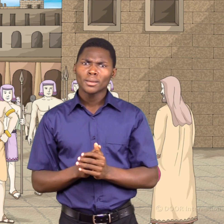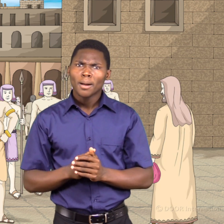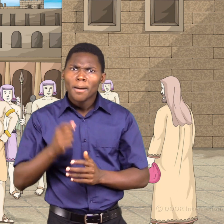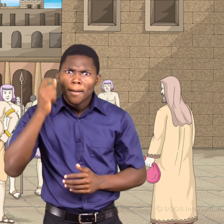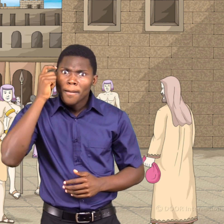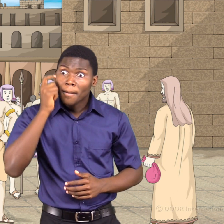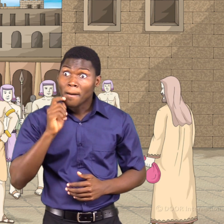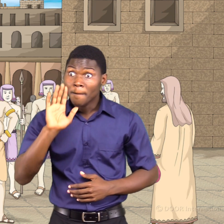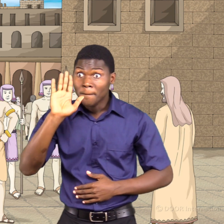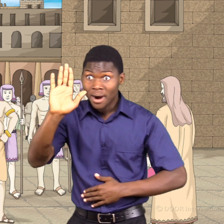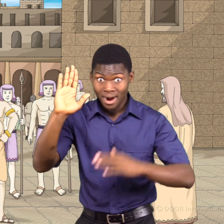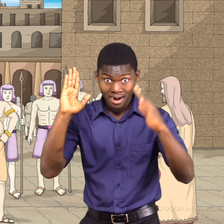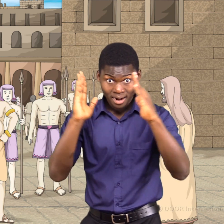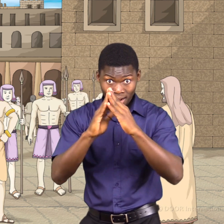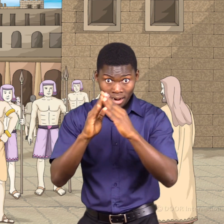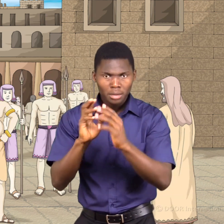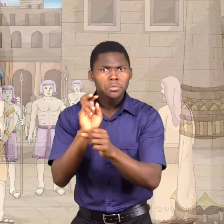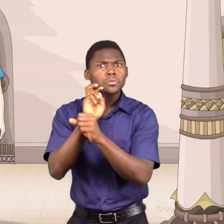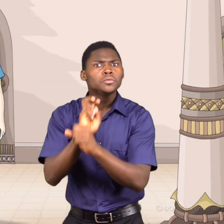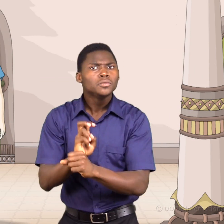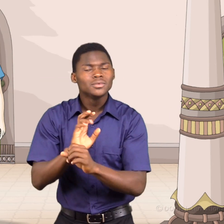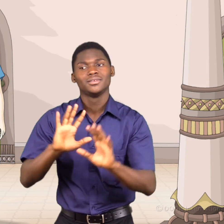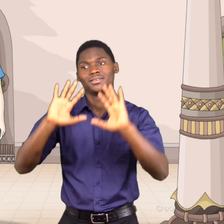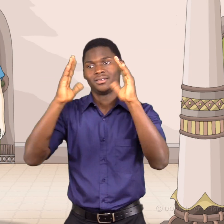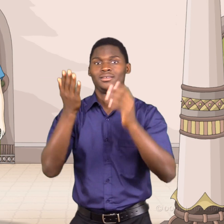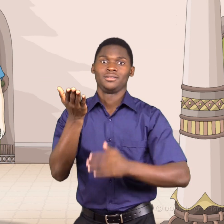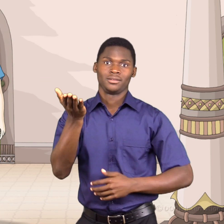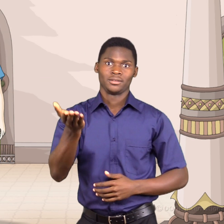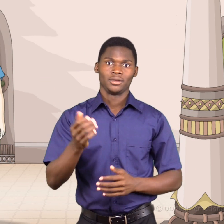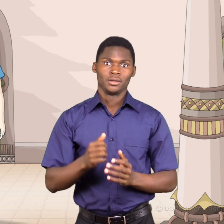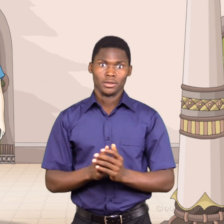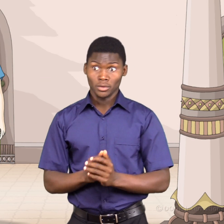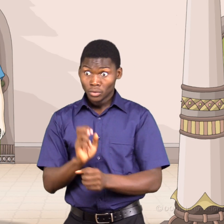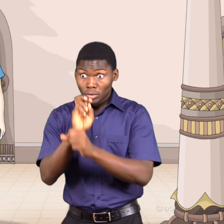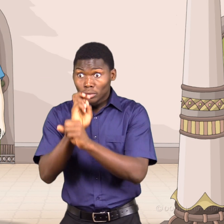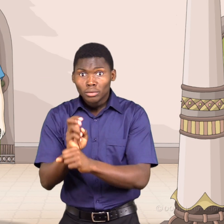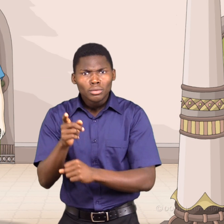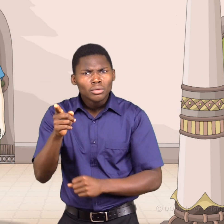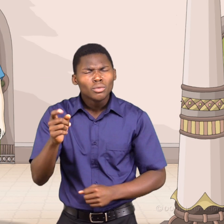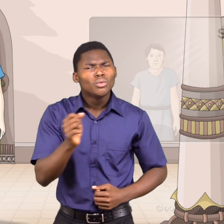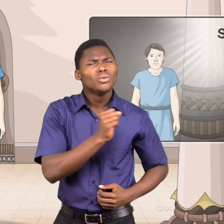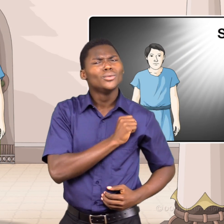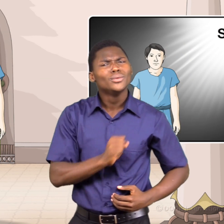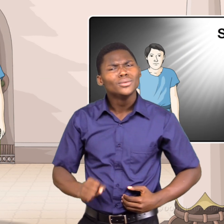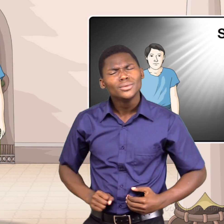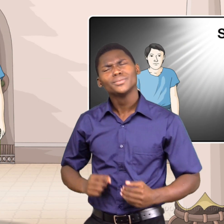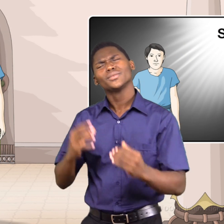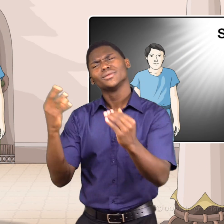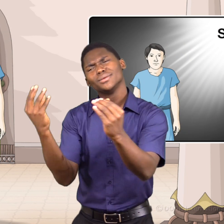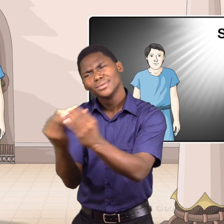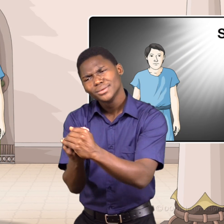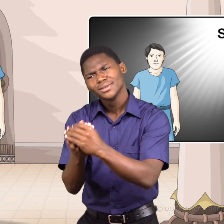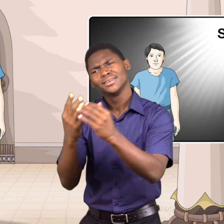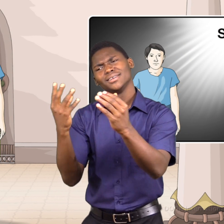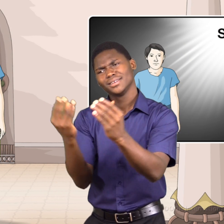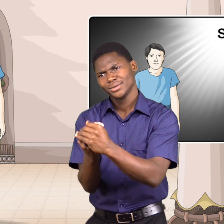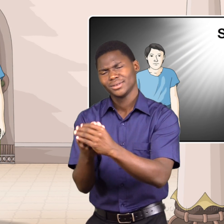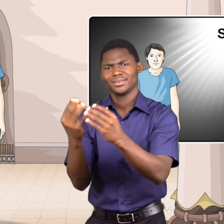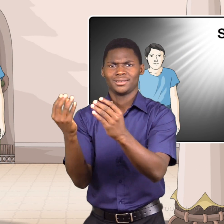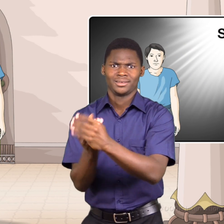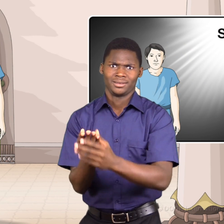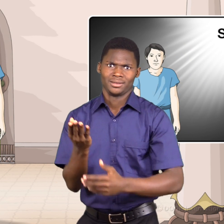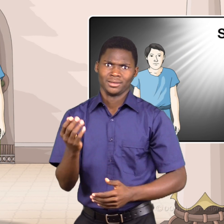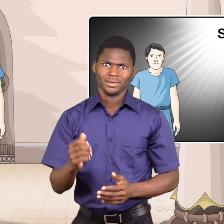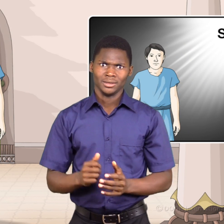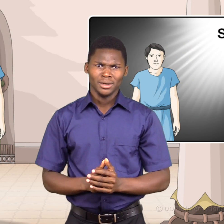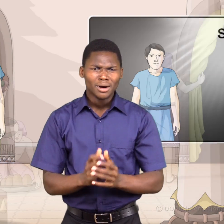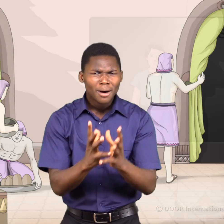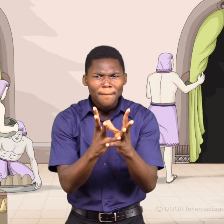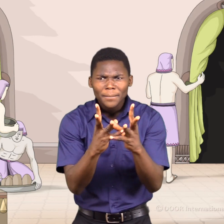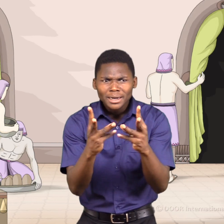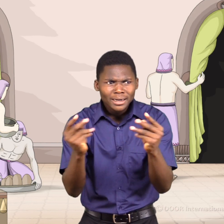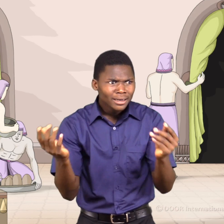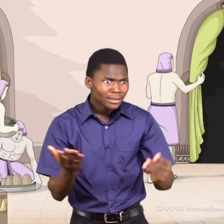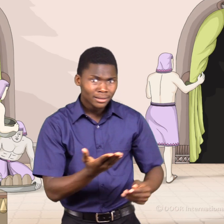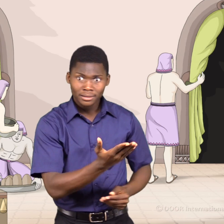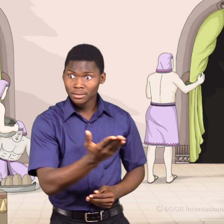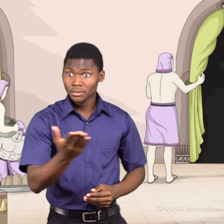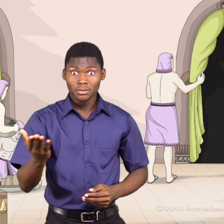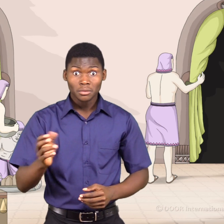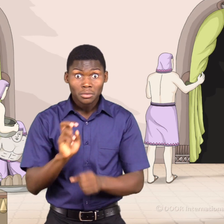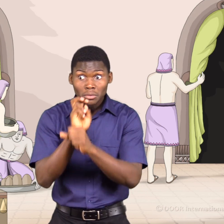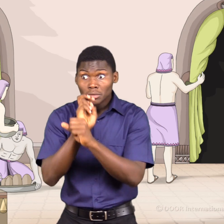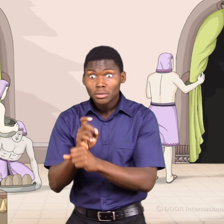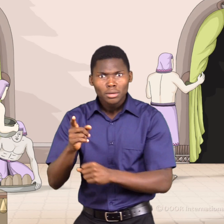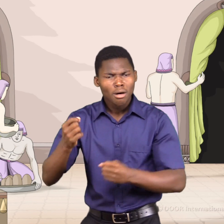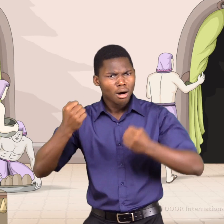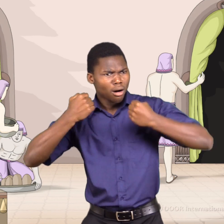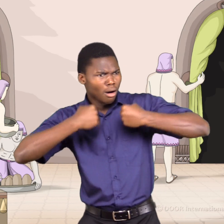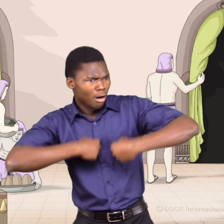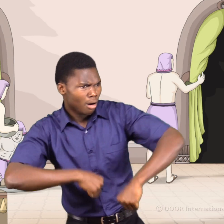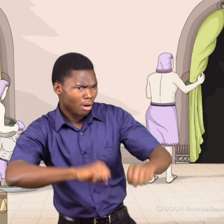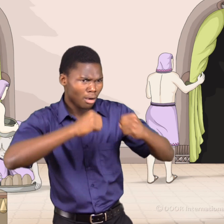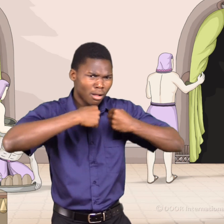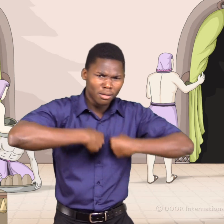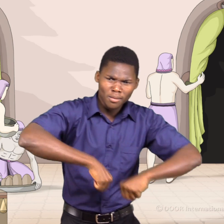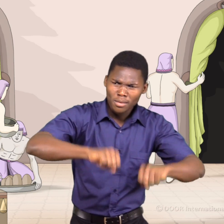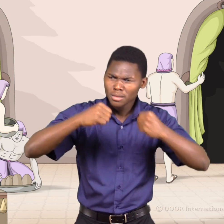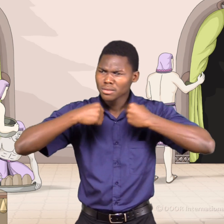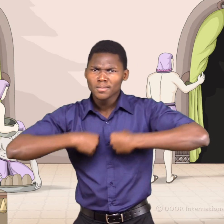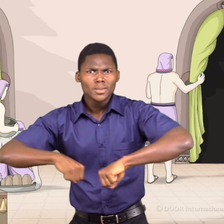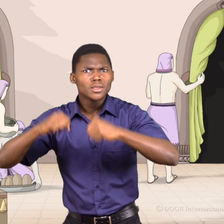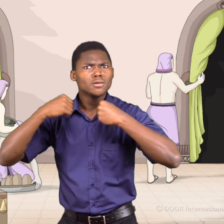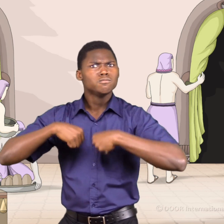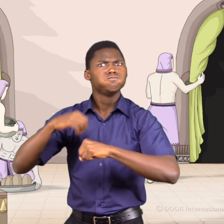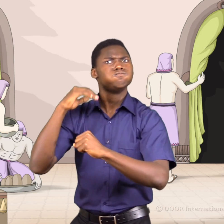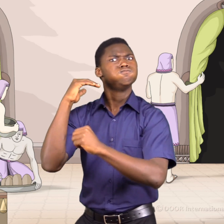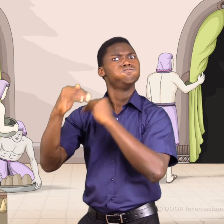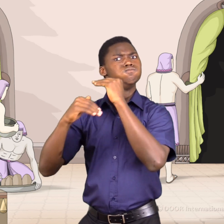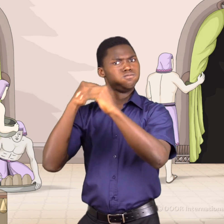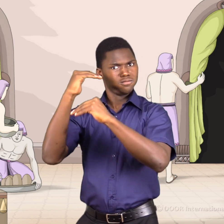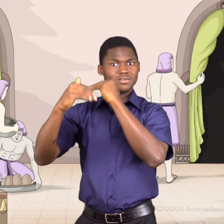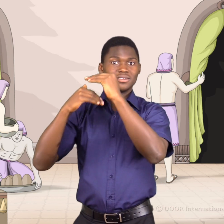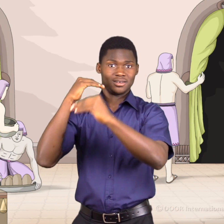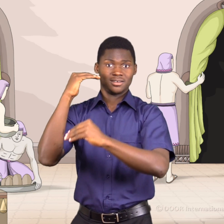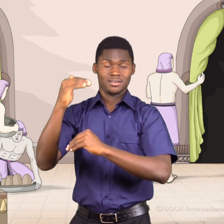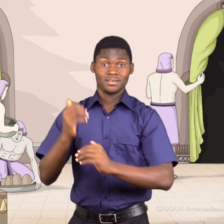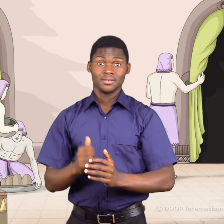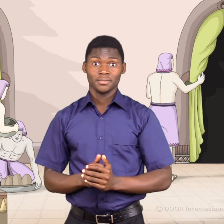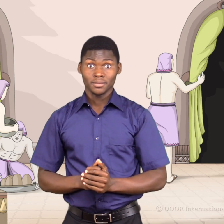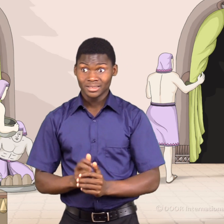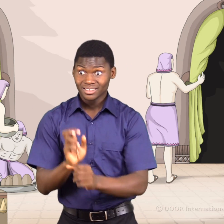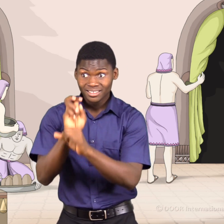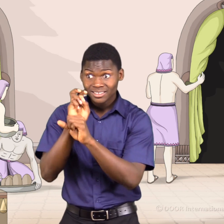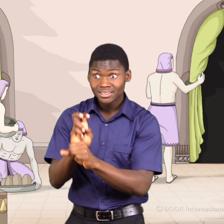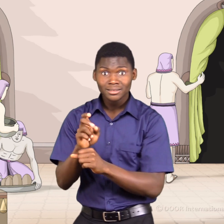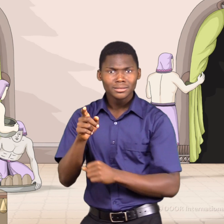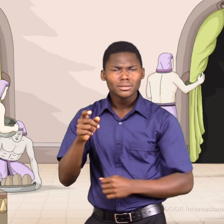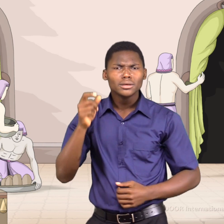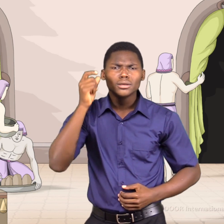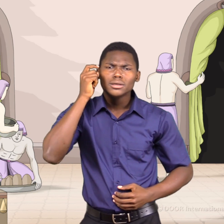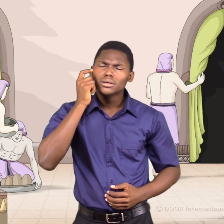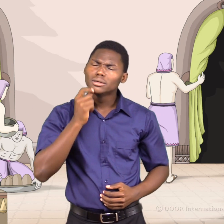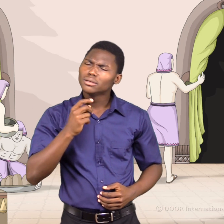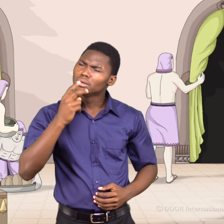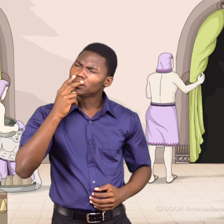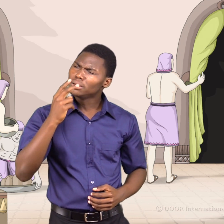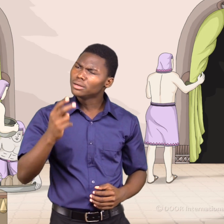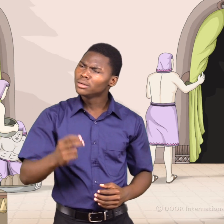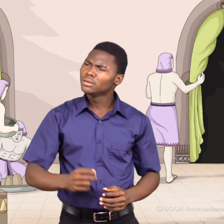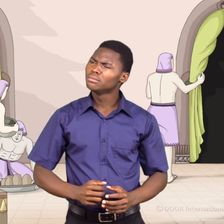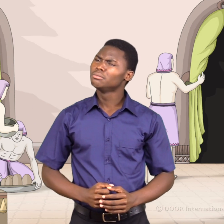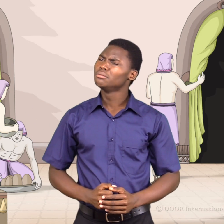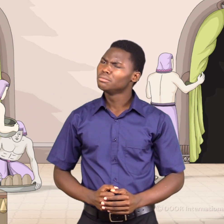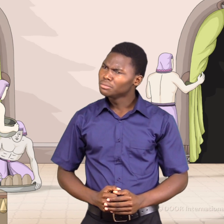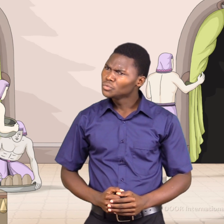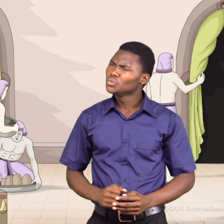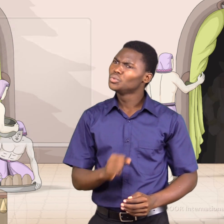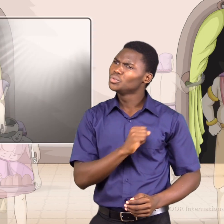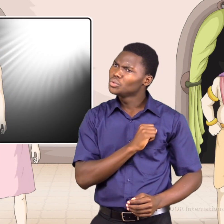And the LORD was with Joseph, and he became a successful man, serving in the household of his Egyptian master.